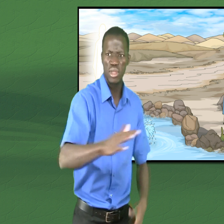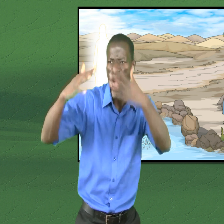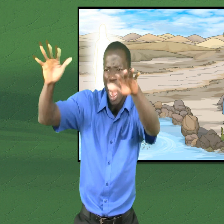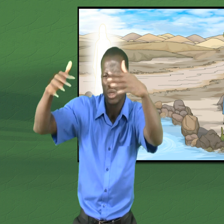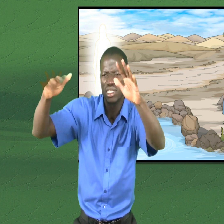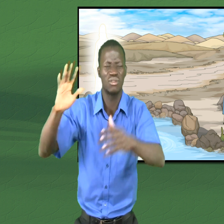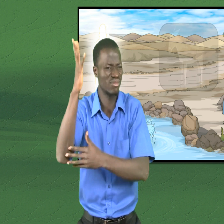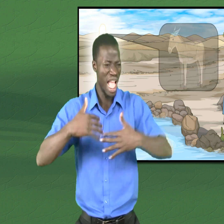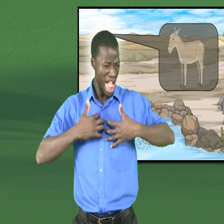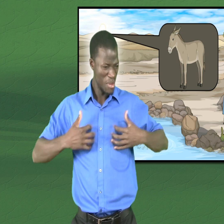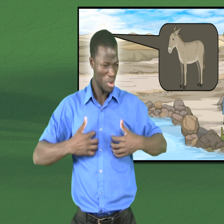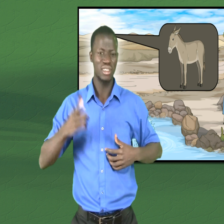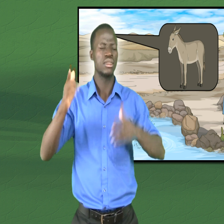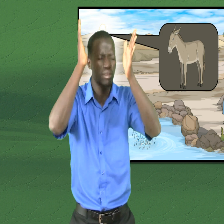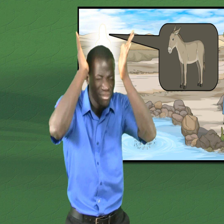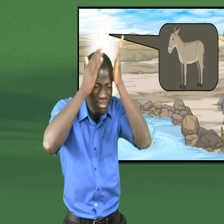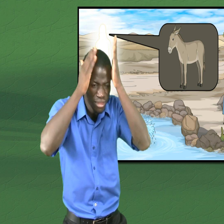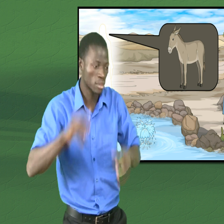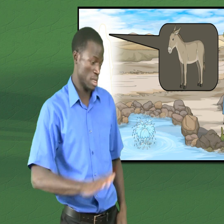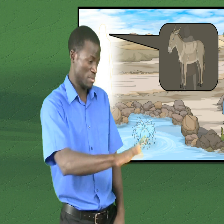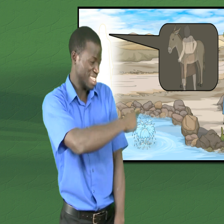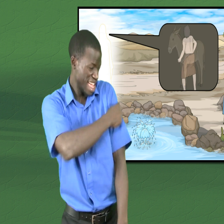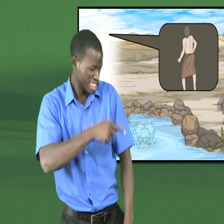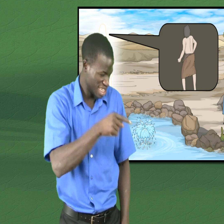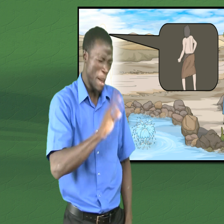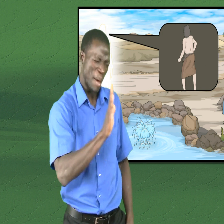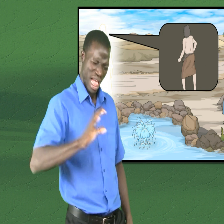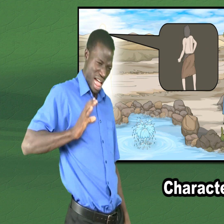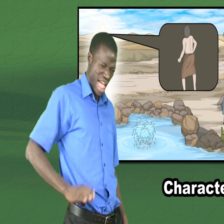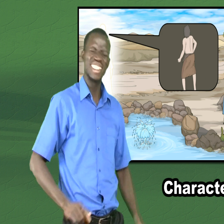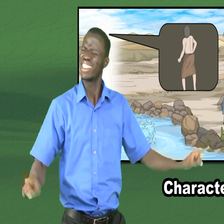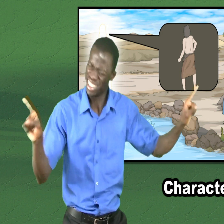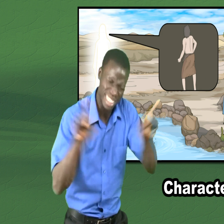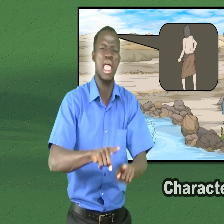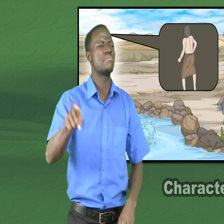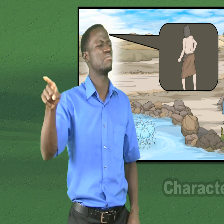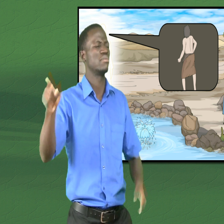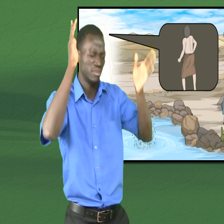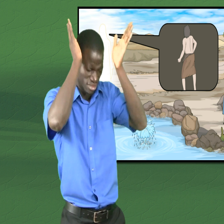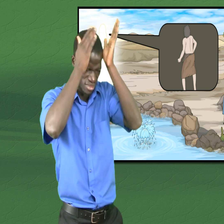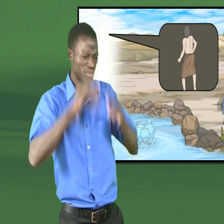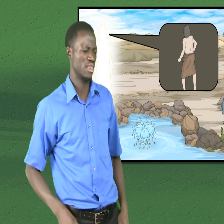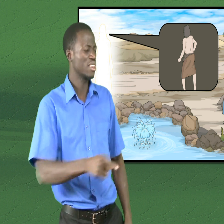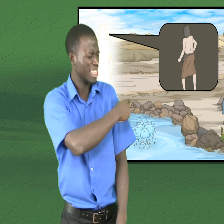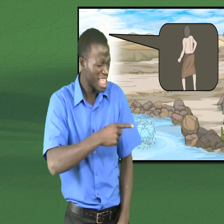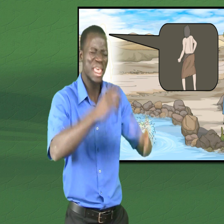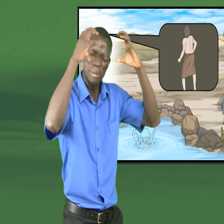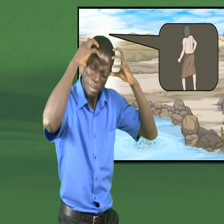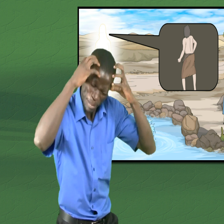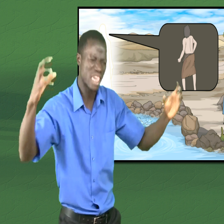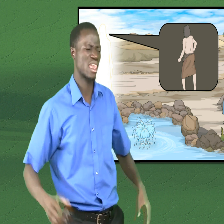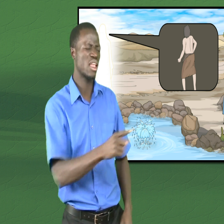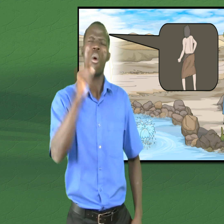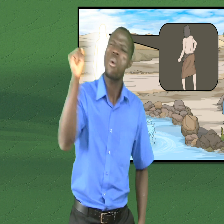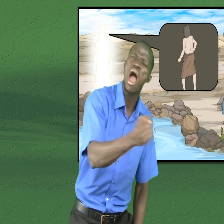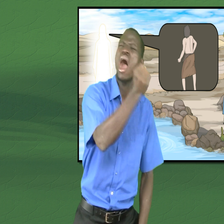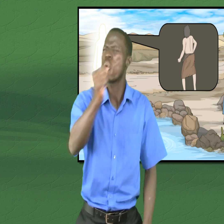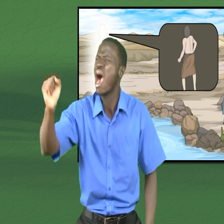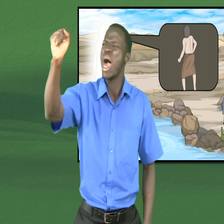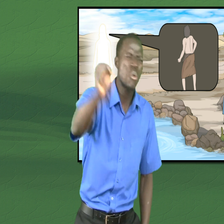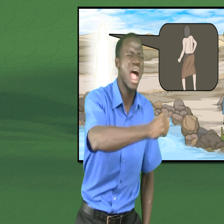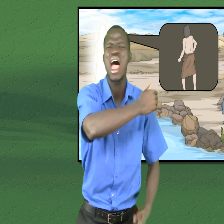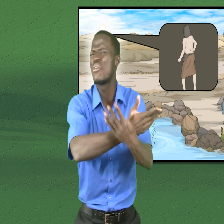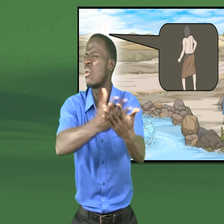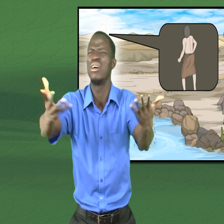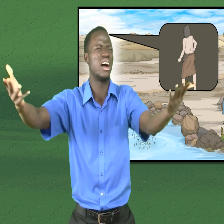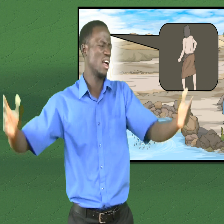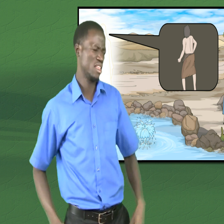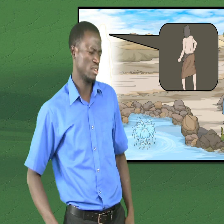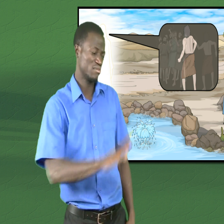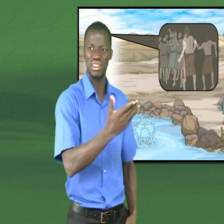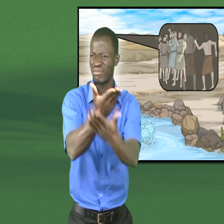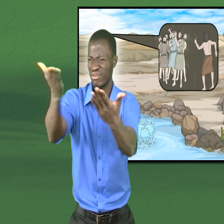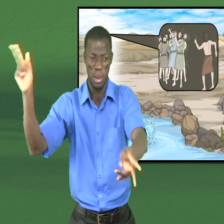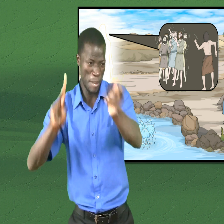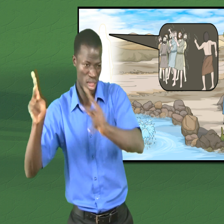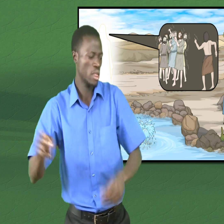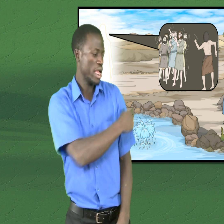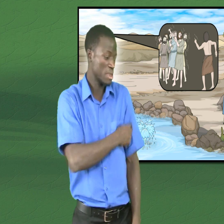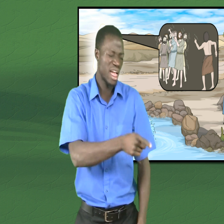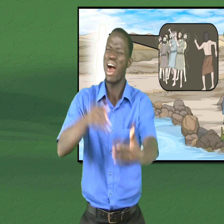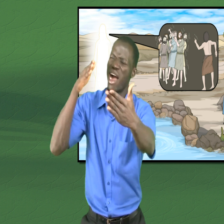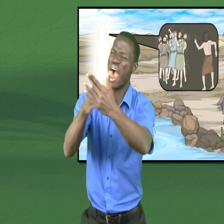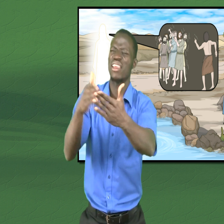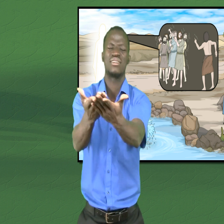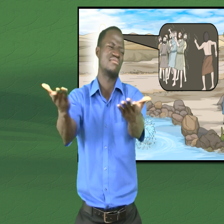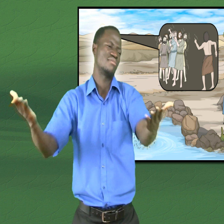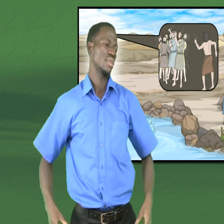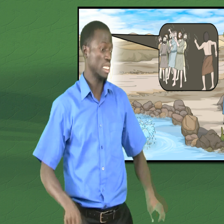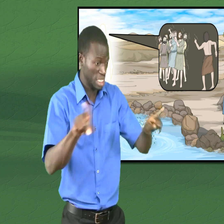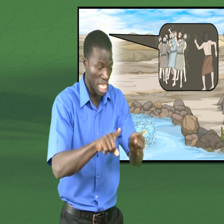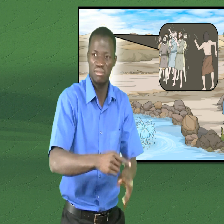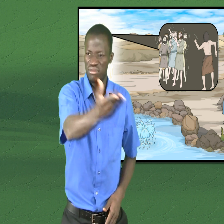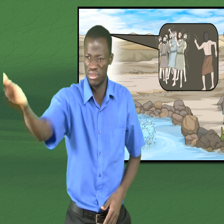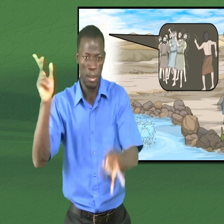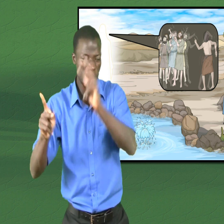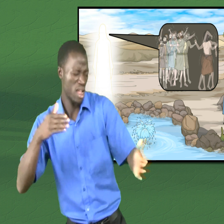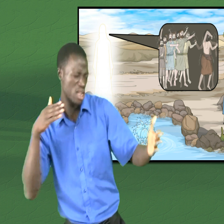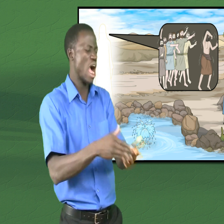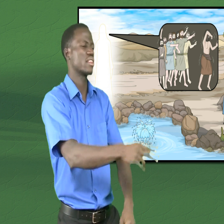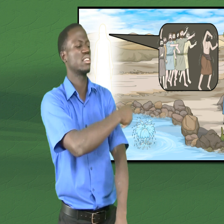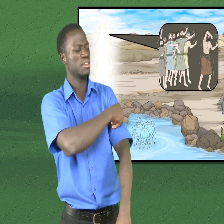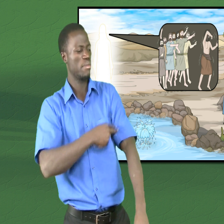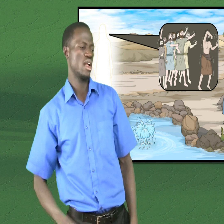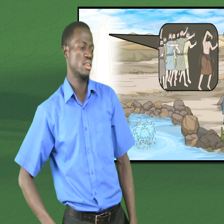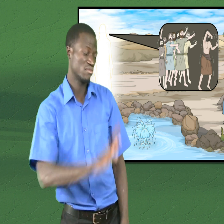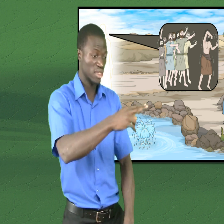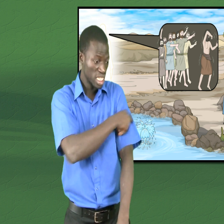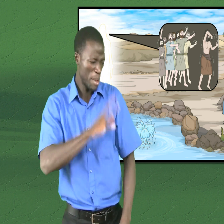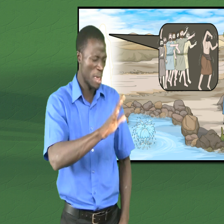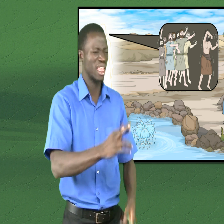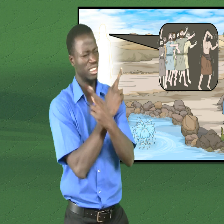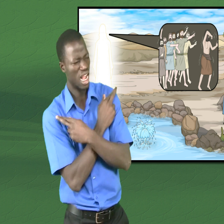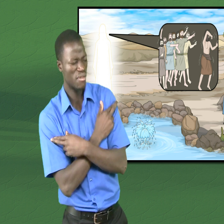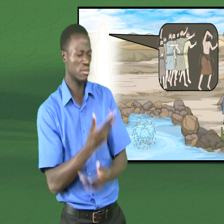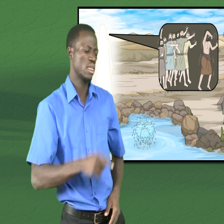He will be a wild donkey of a man, and his hand will be against everyone, and everyone’s hand against him;